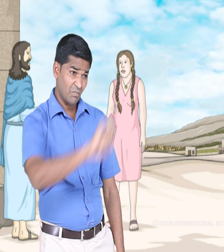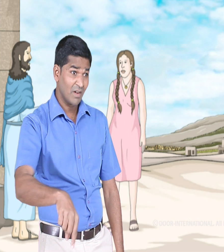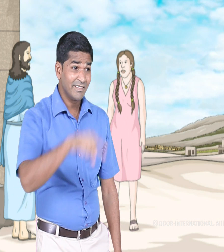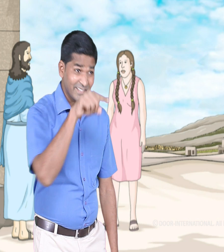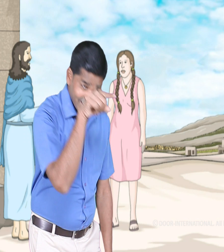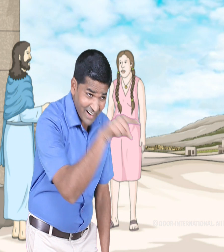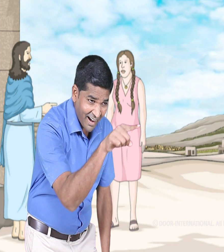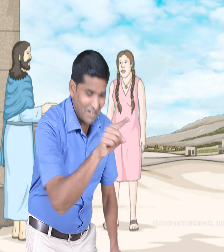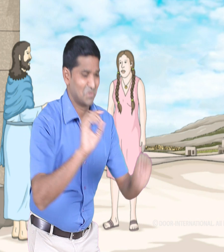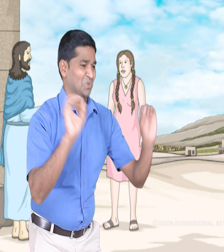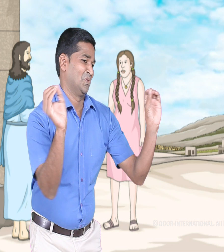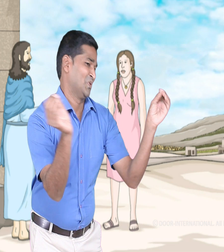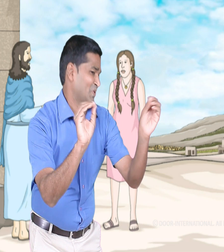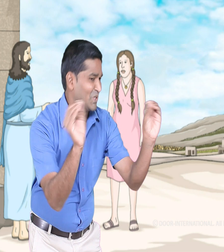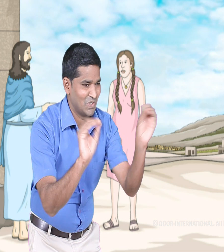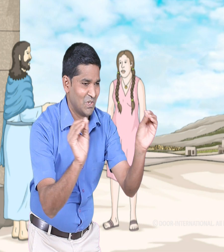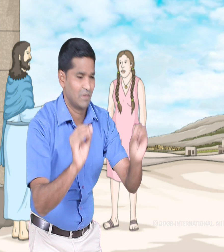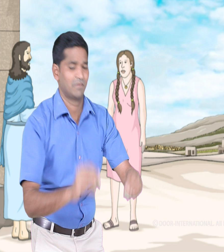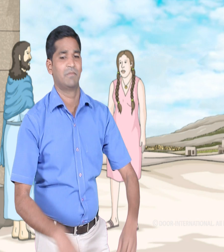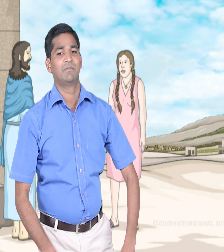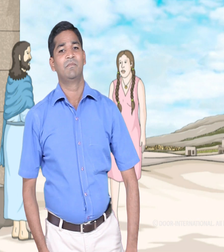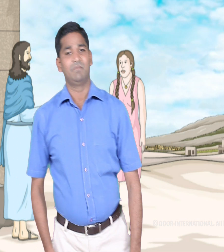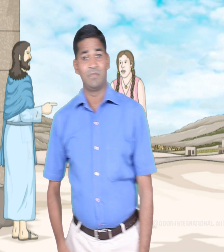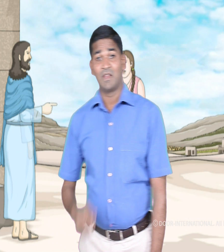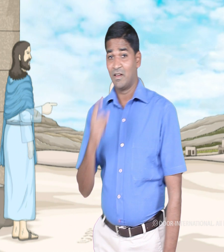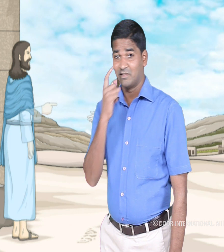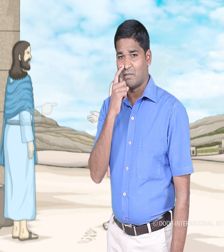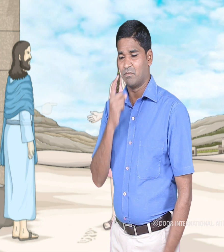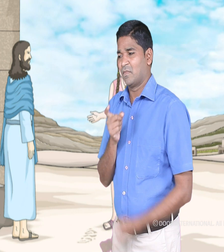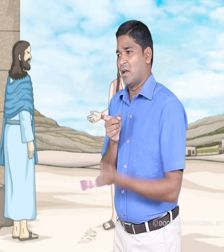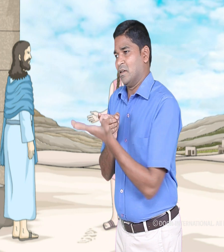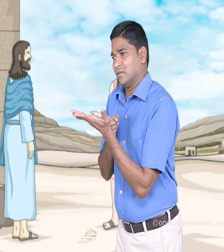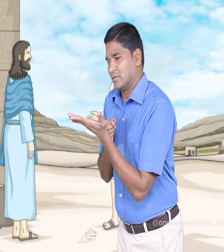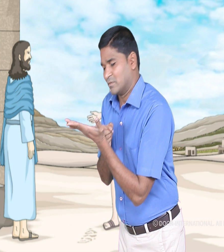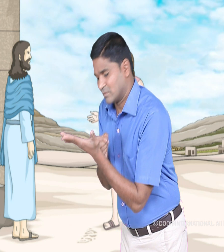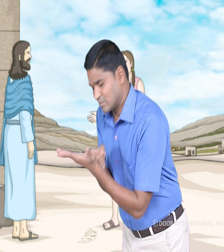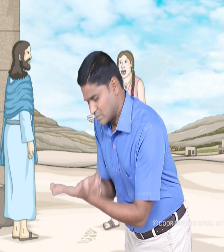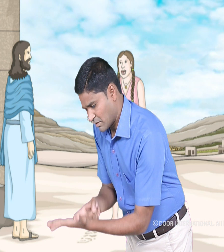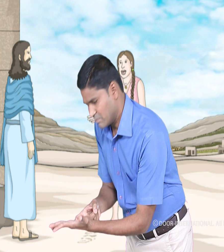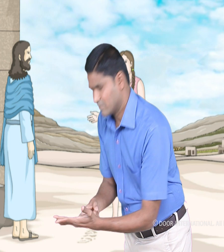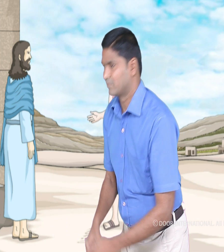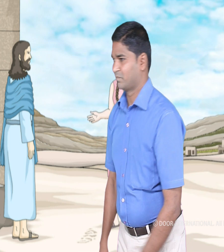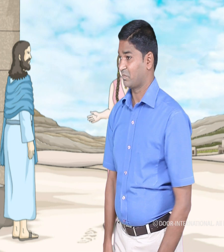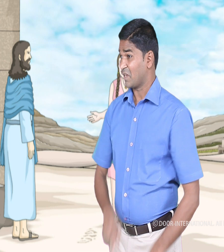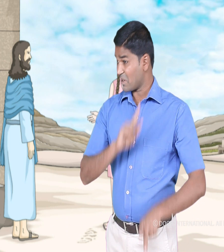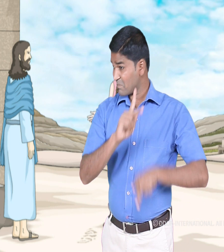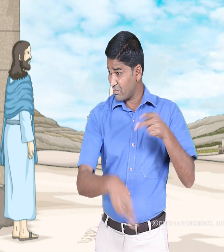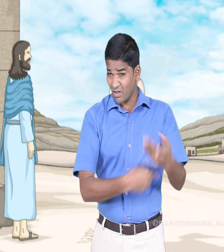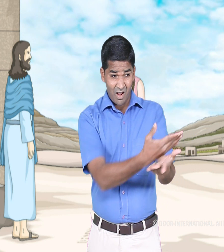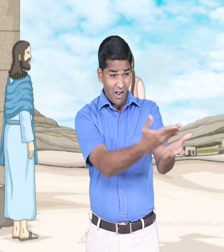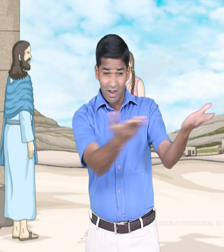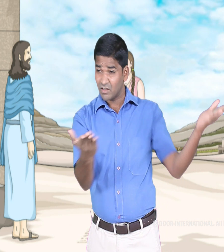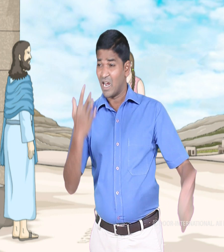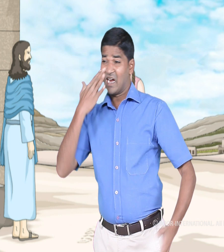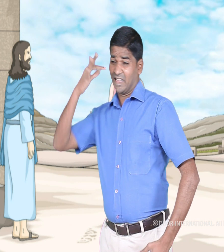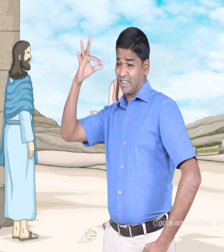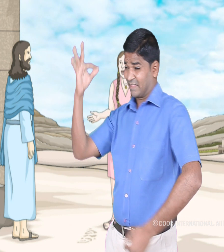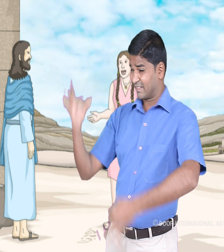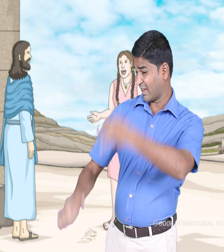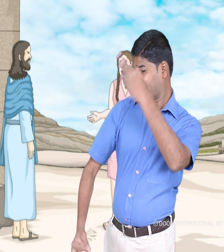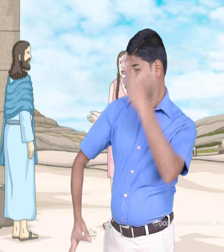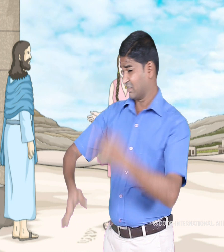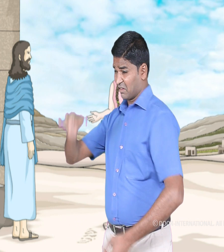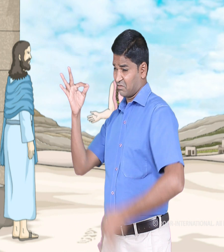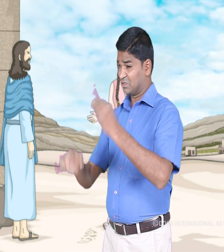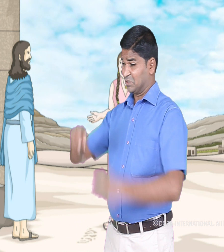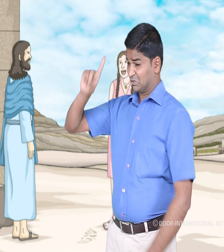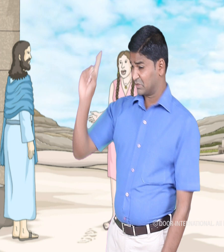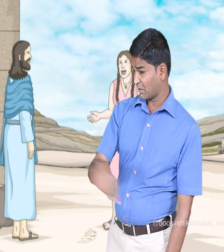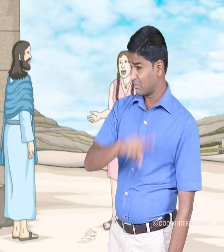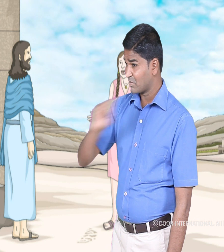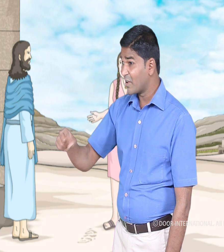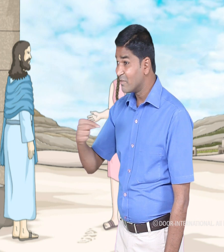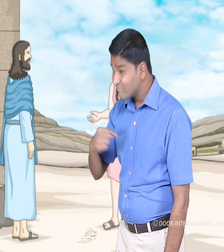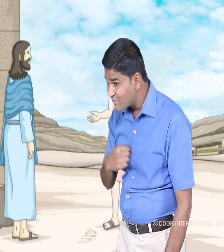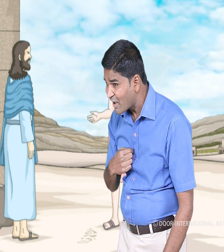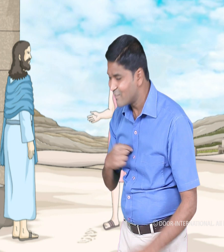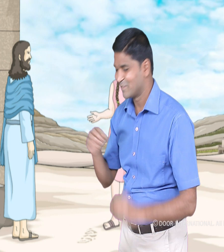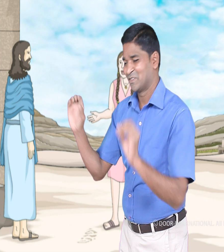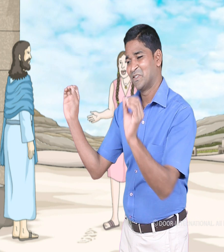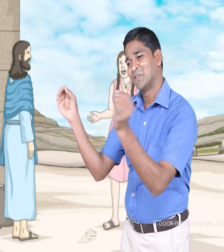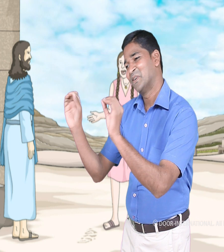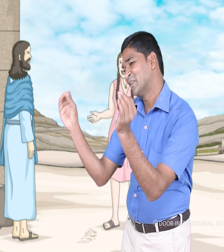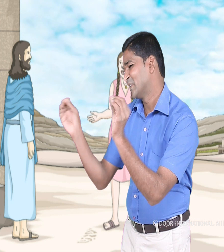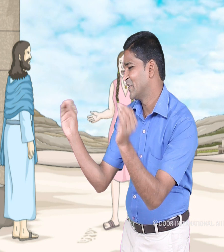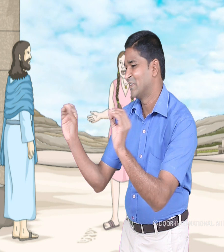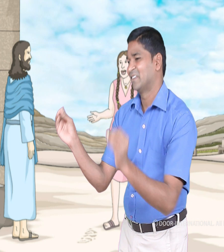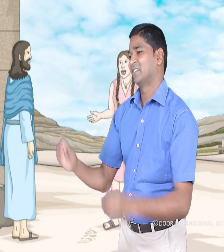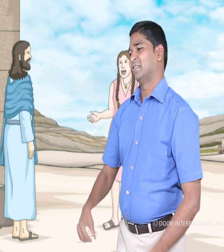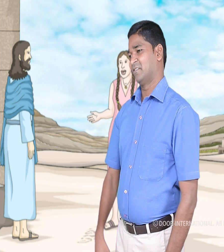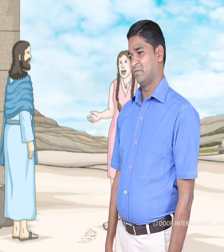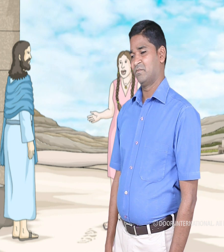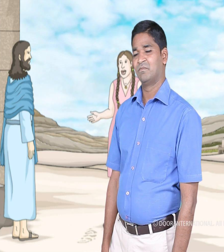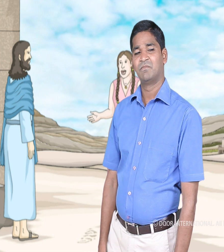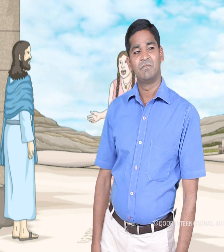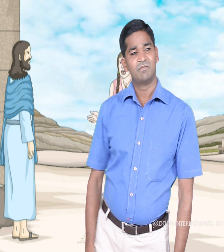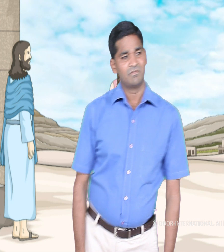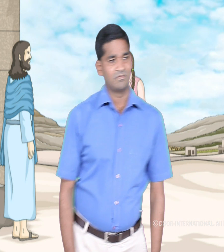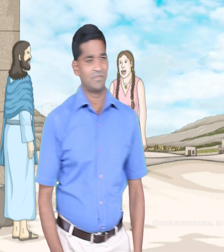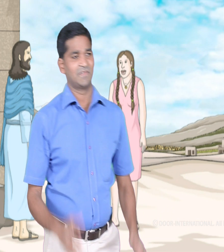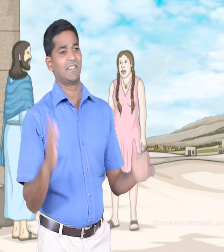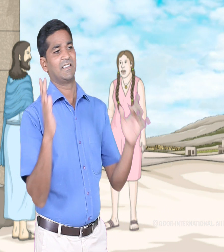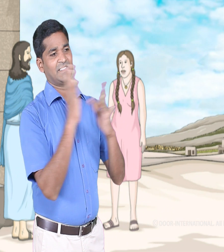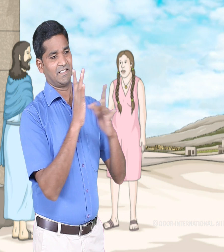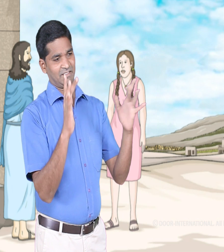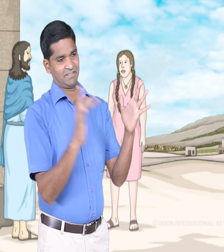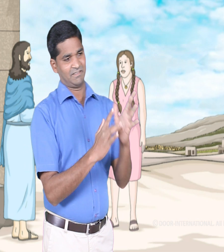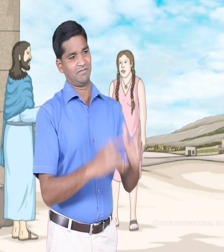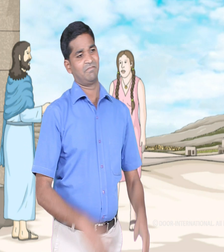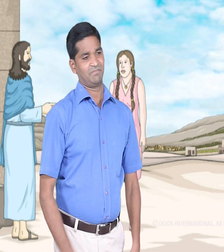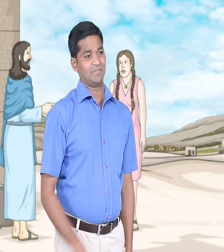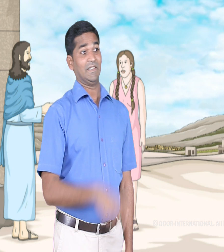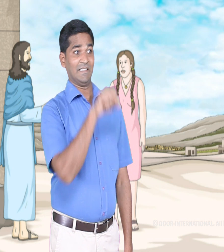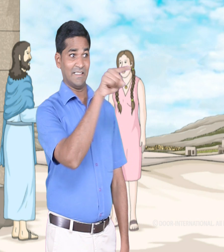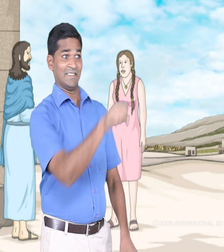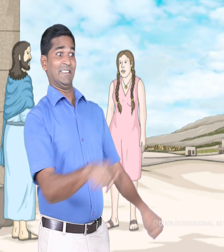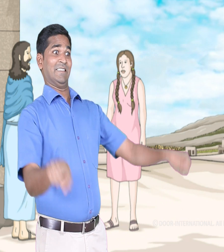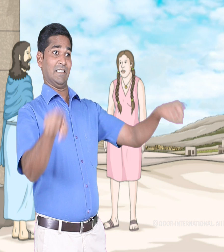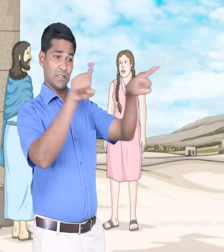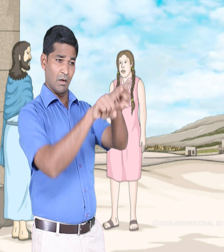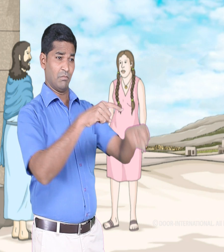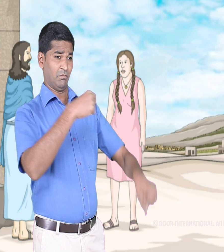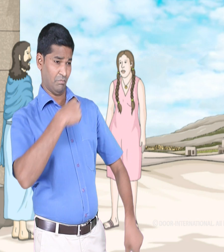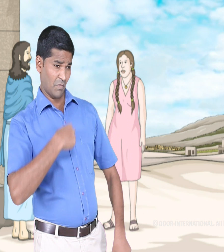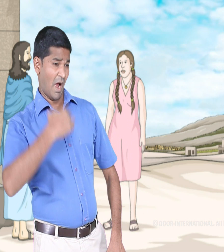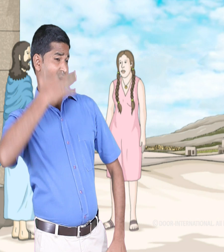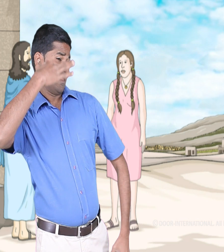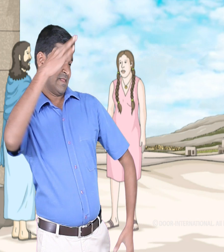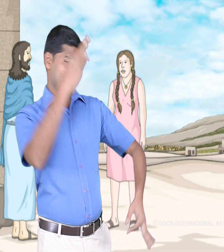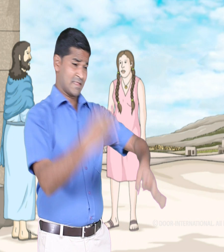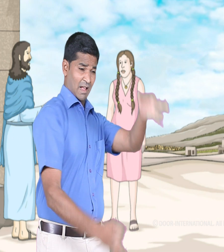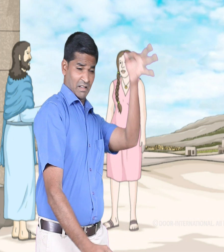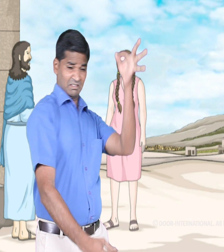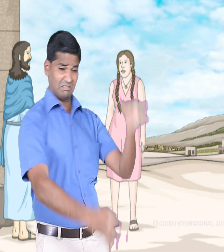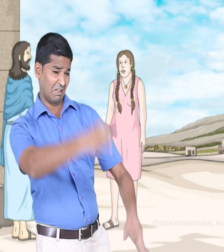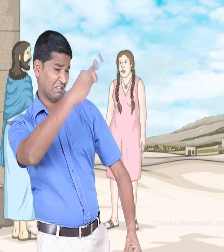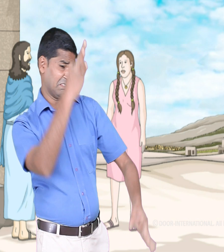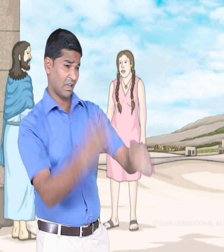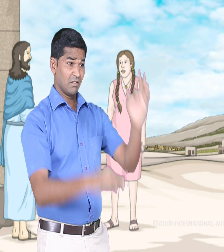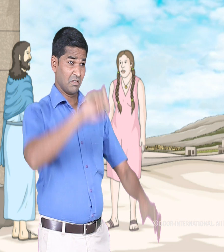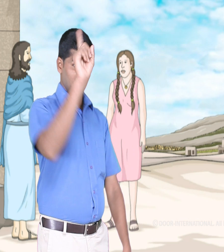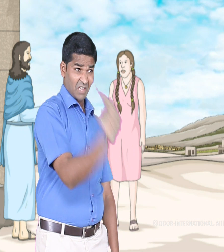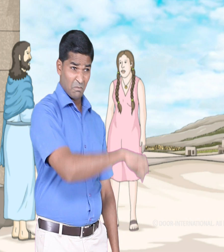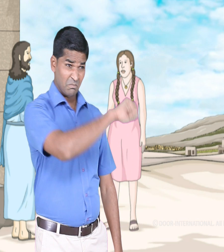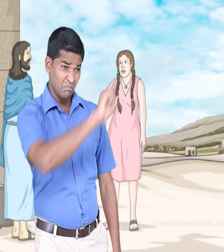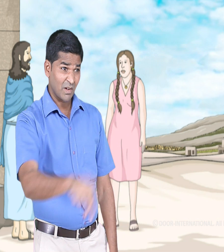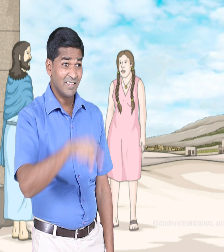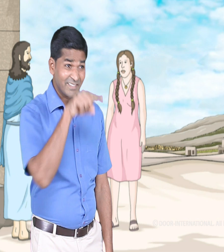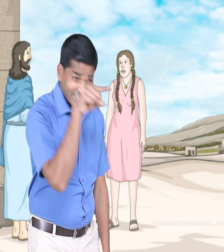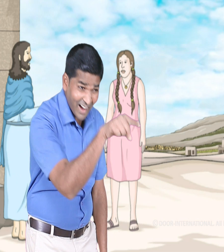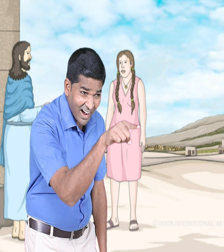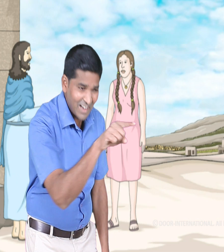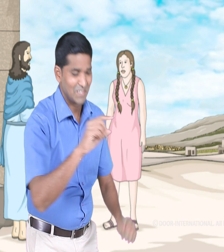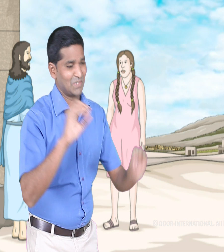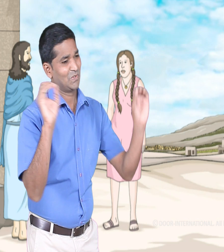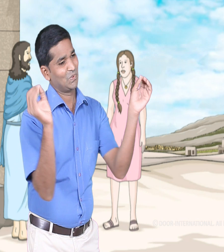Has no one condemned you?” “No one, Lord,” she answered.